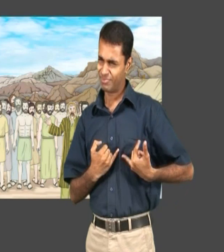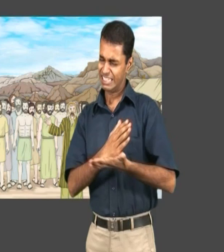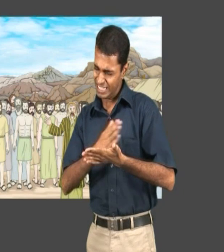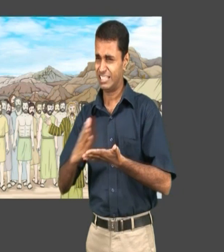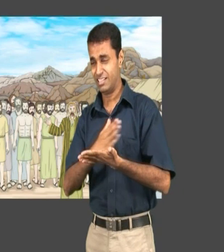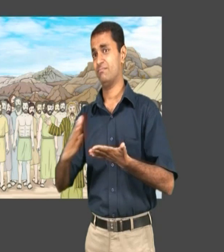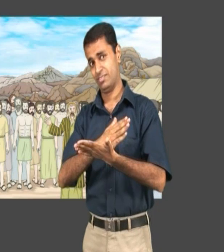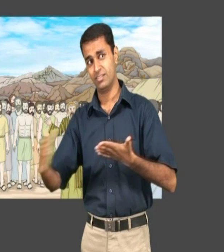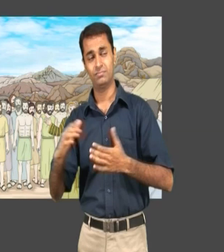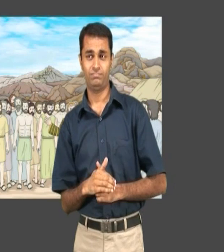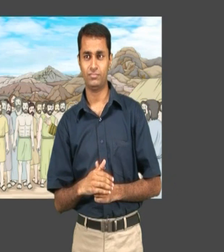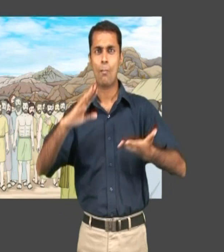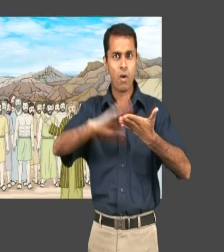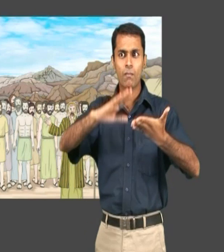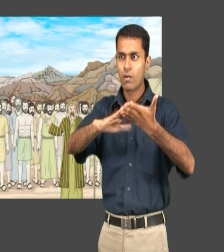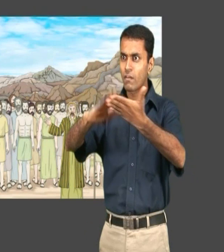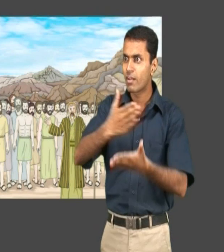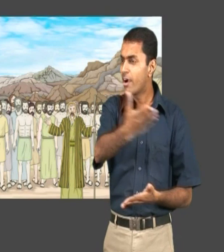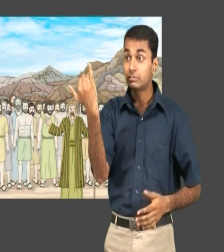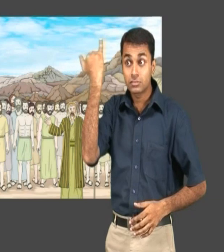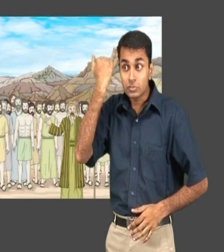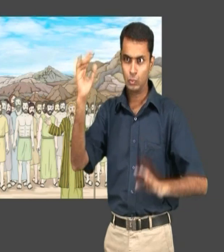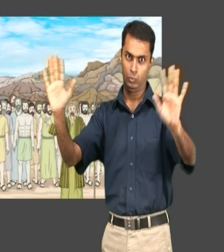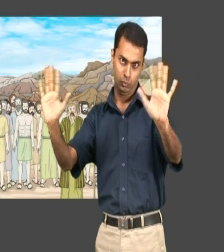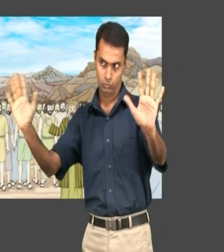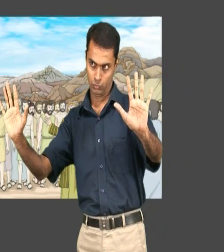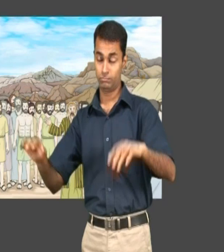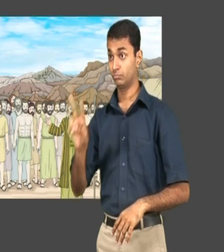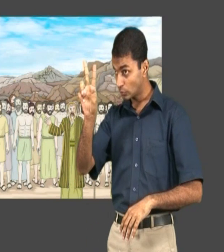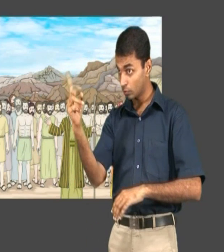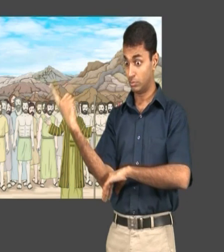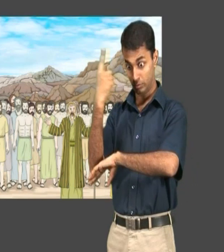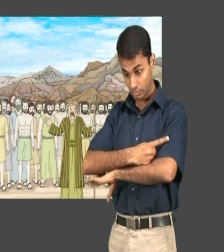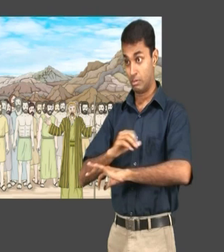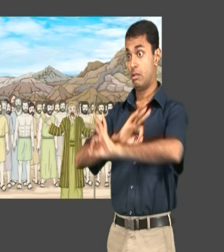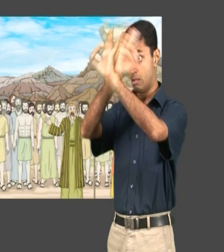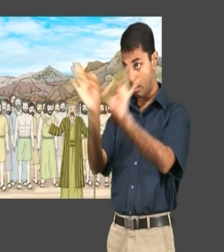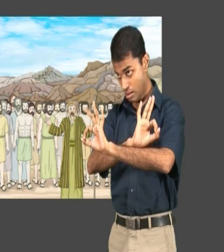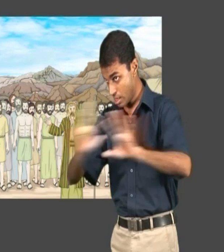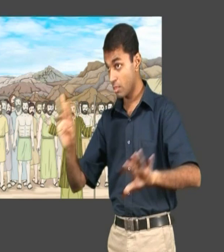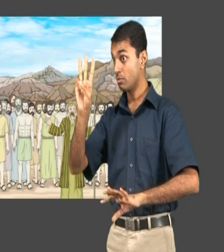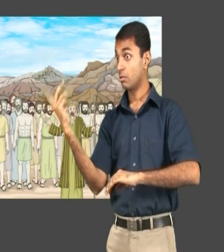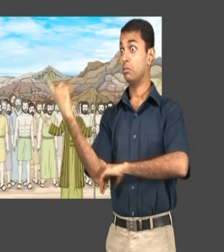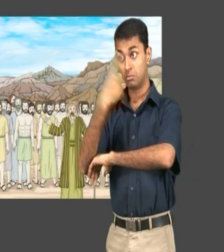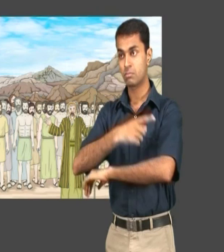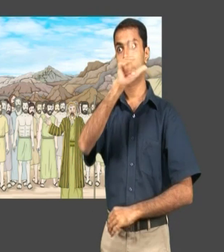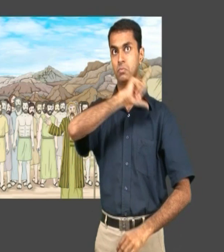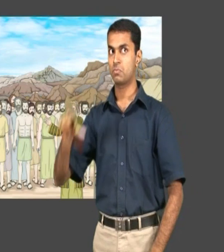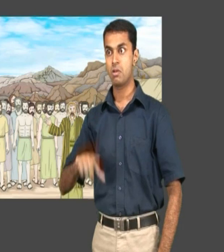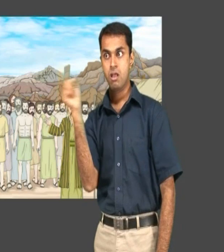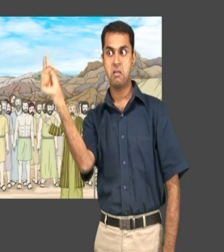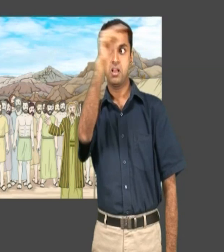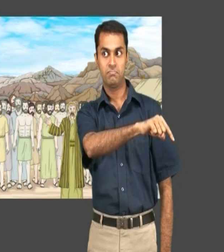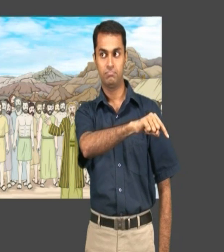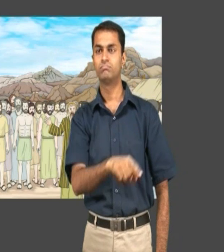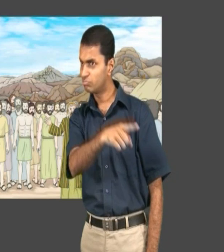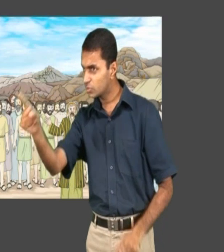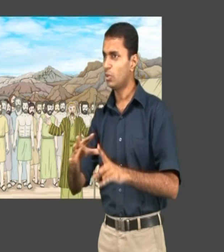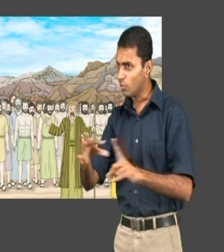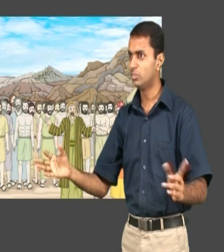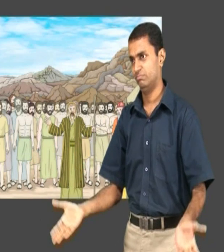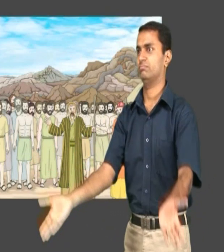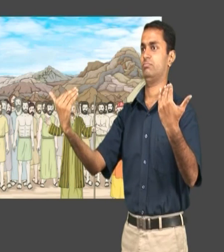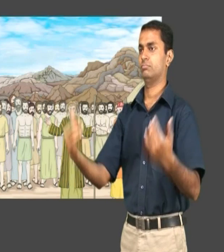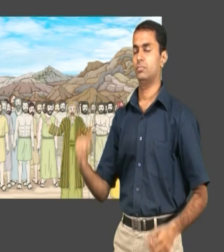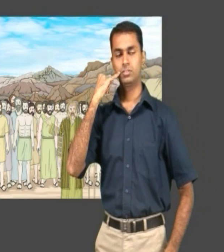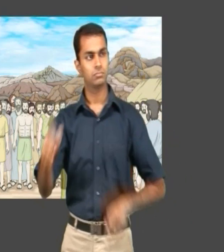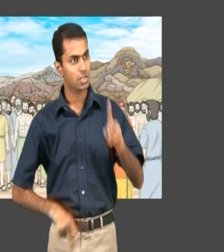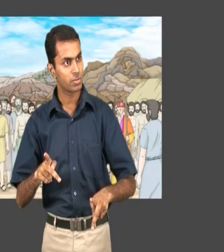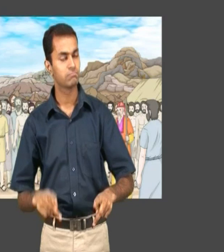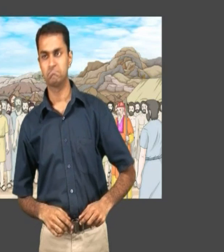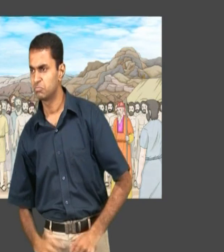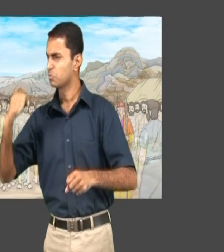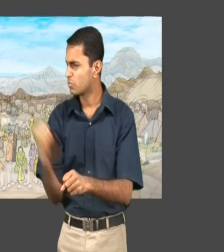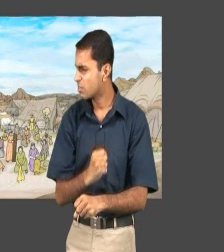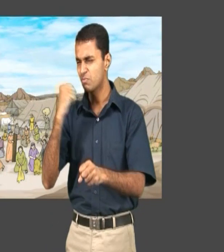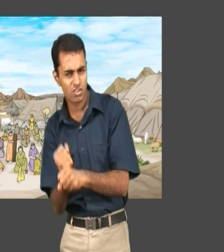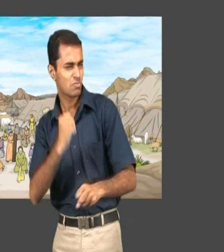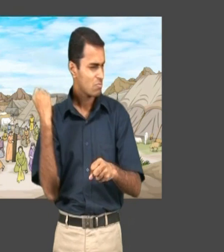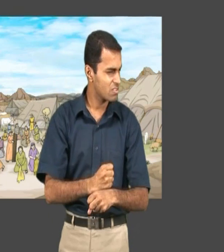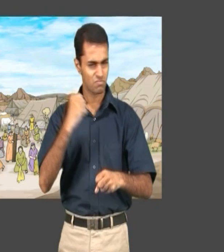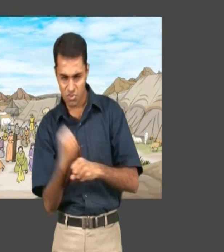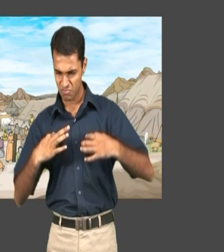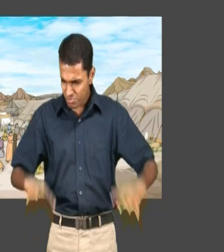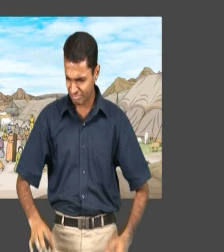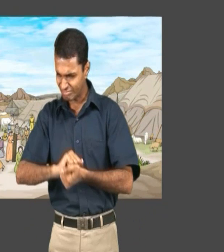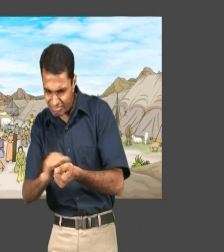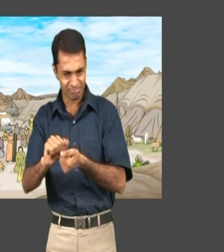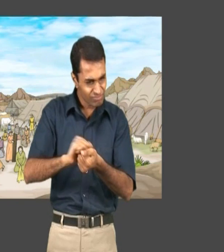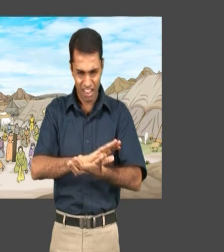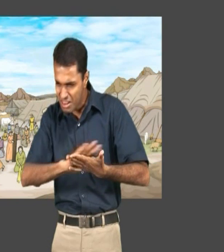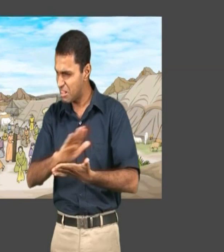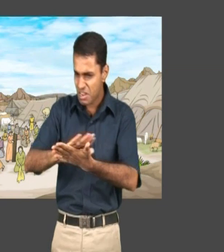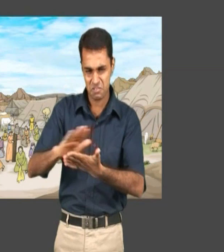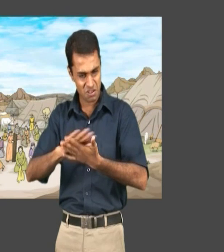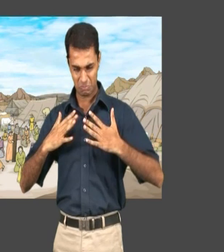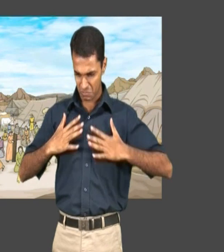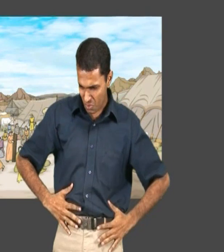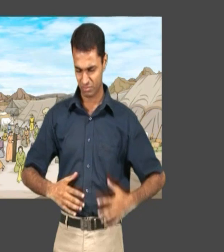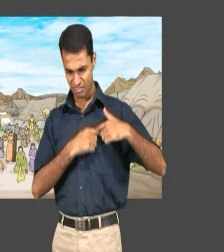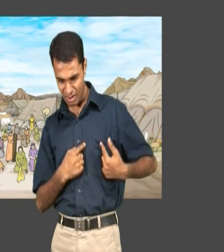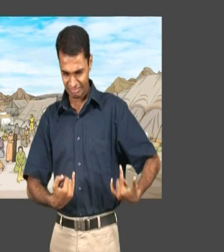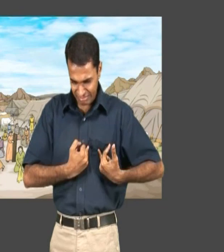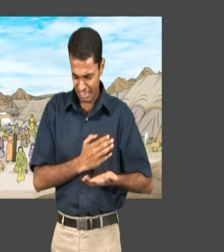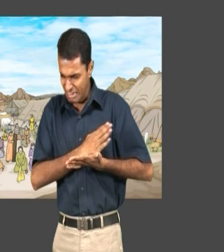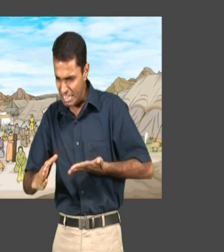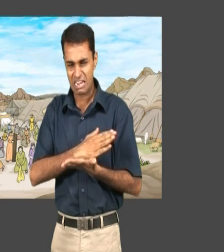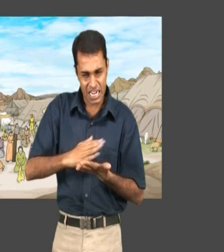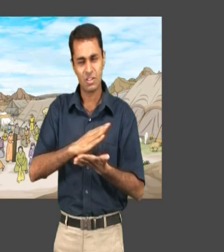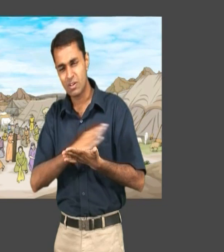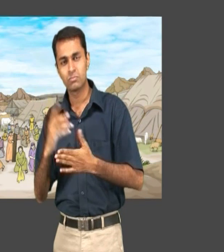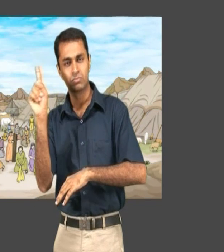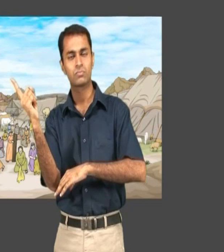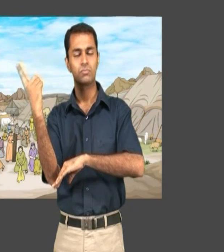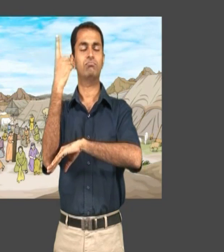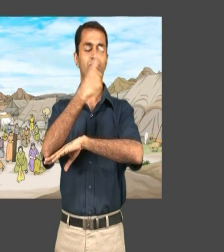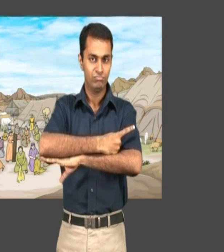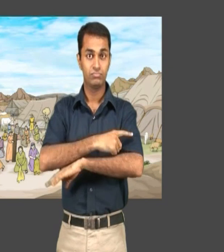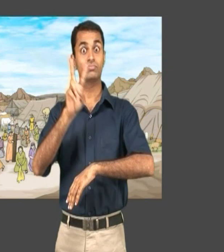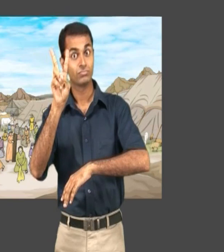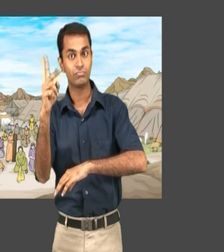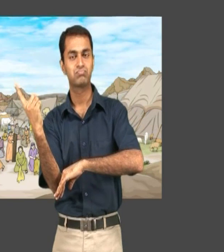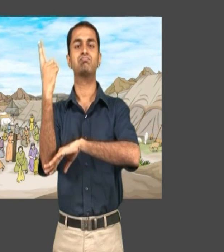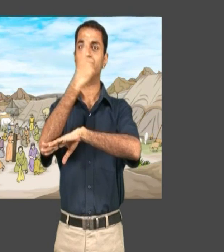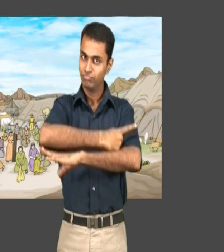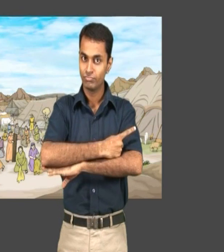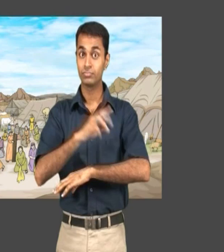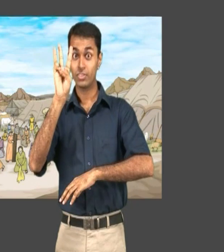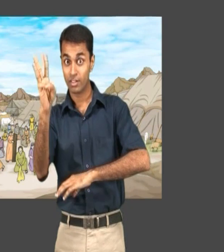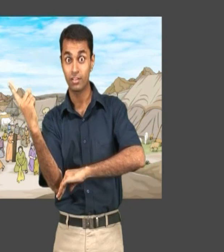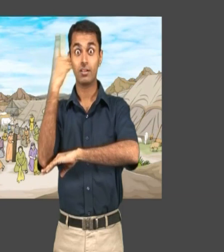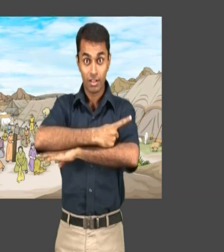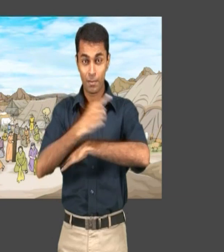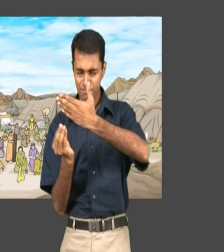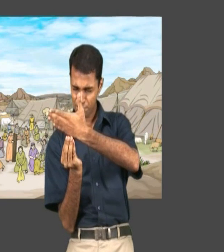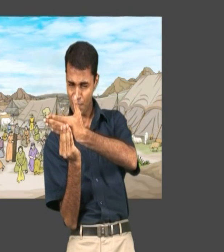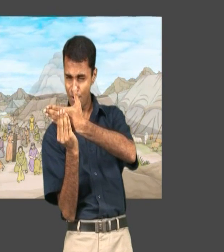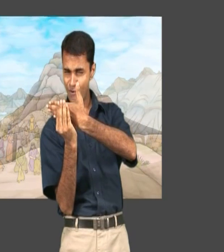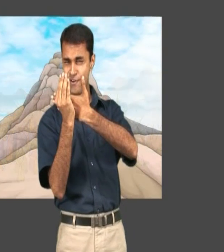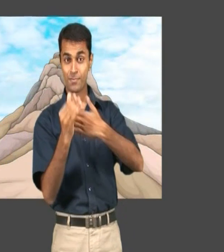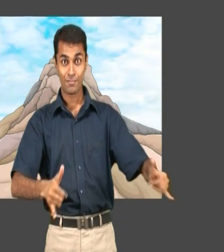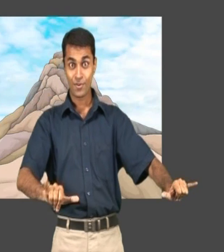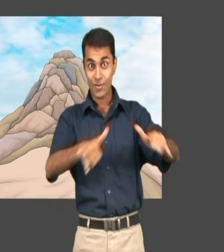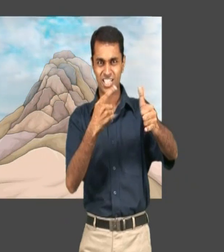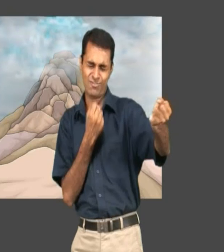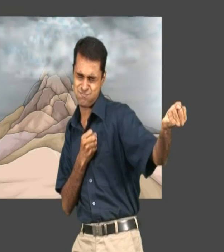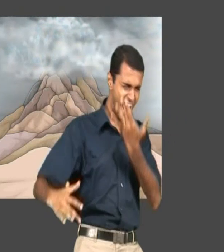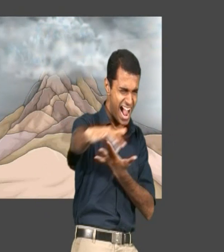When Moses came down from the mountain to the people, he consecrated them, and they washed their clothes. “Be prepared for the third day,” he said to the people. “Do not draw near to a woman.”